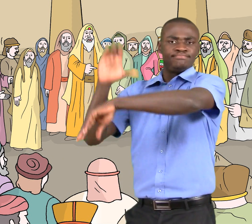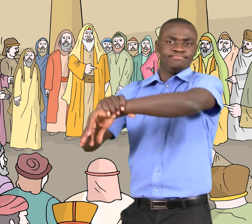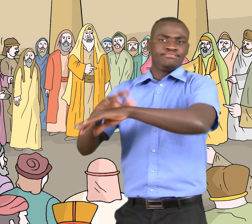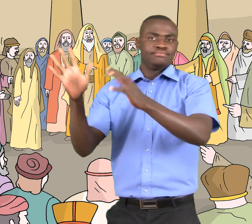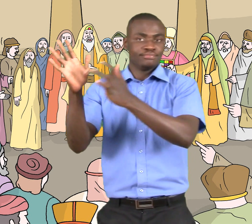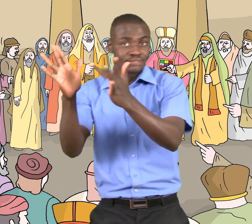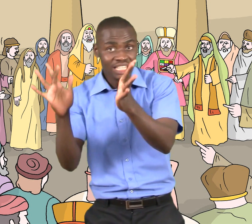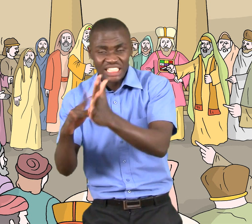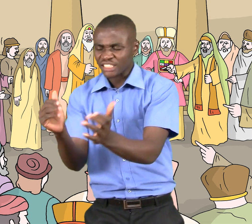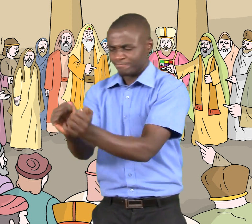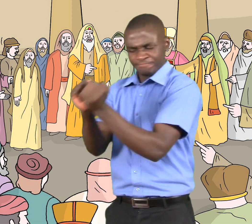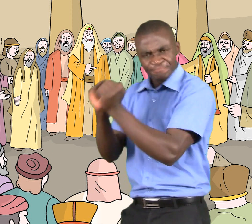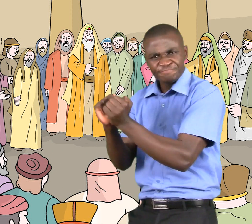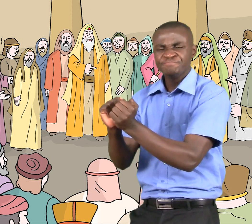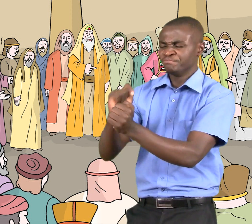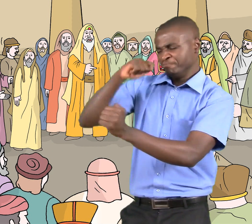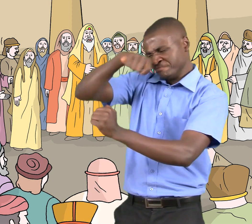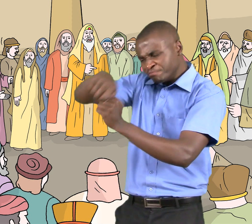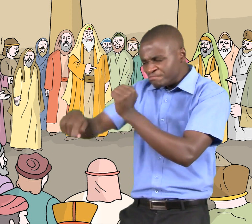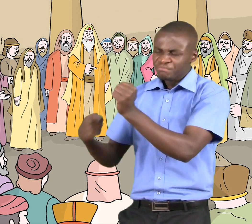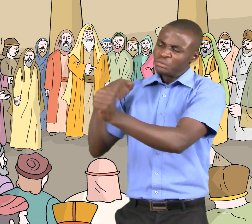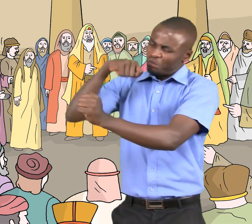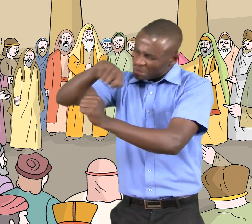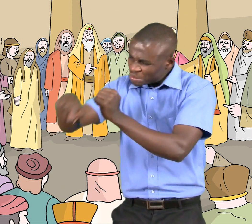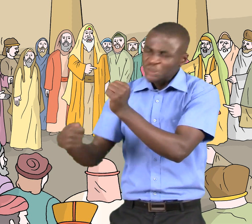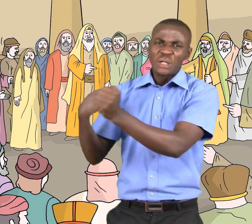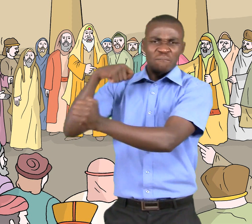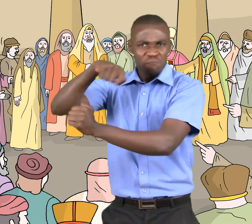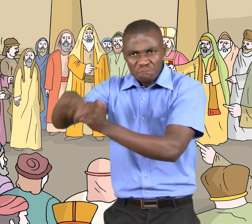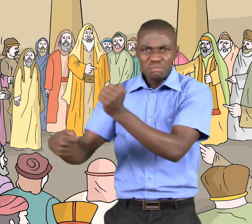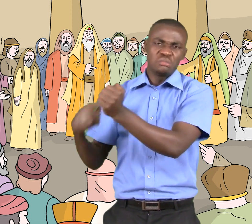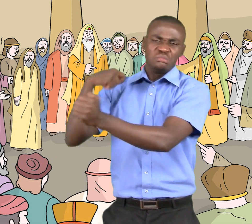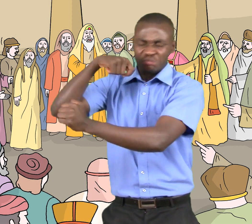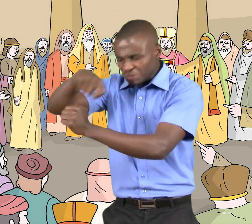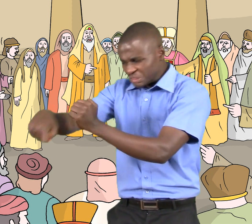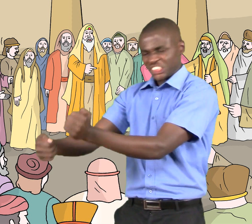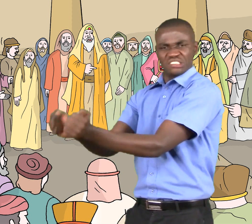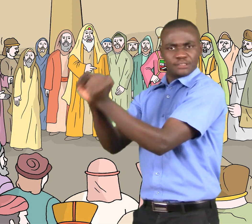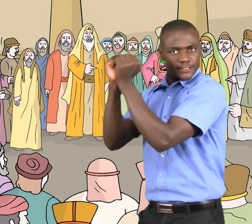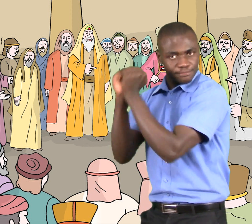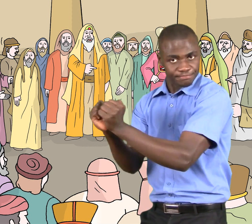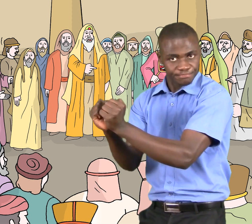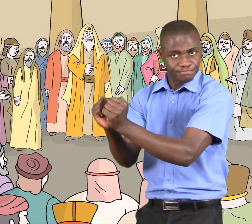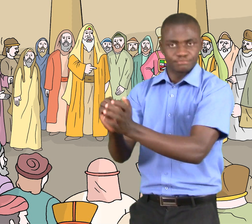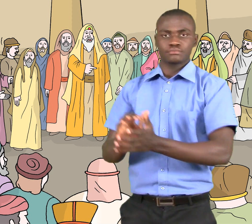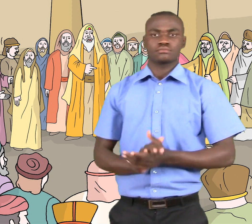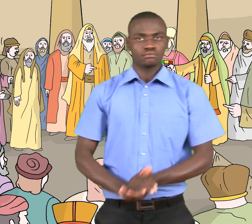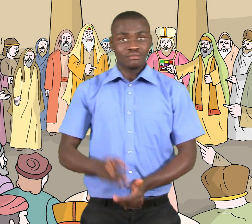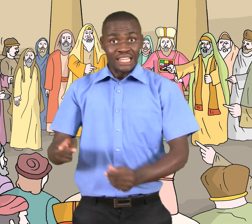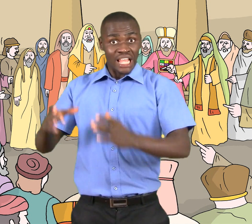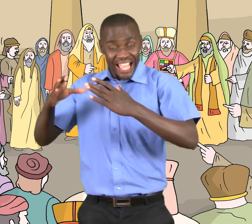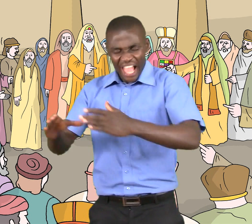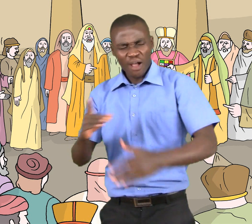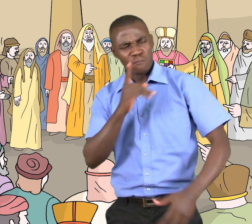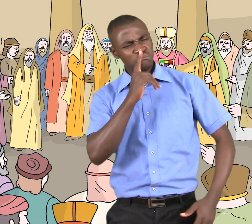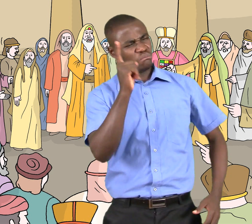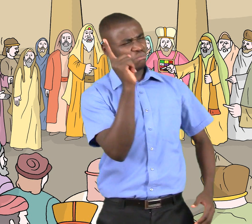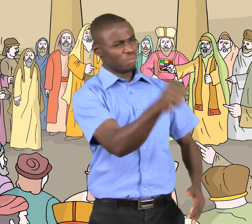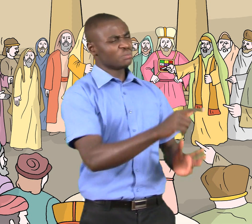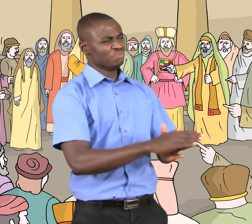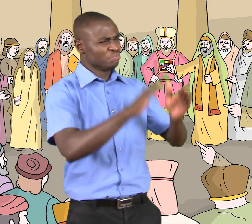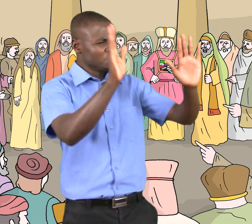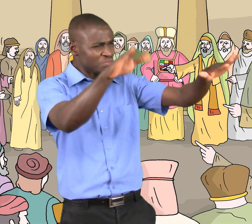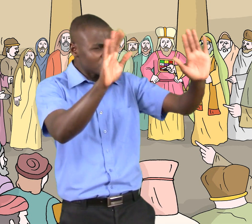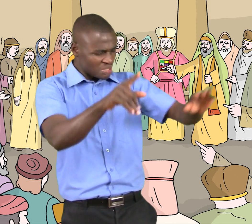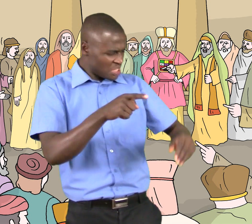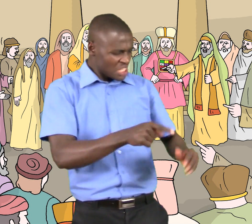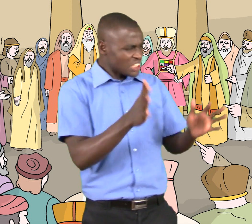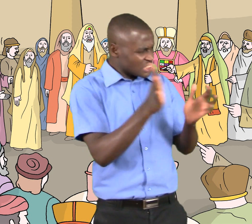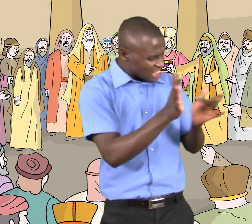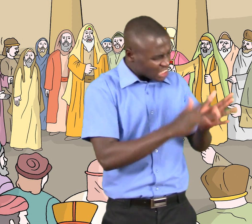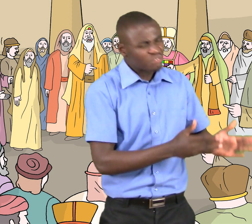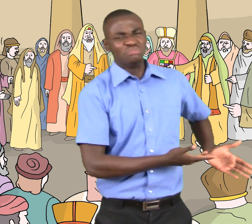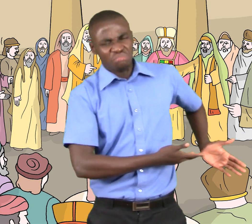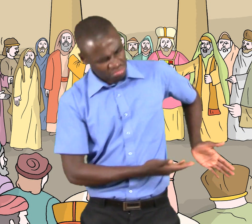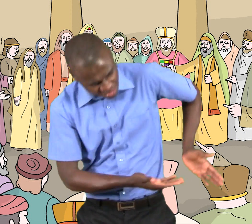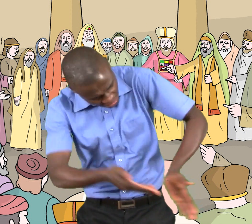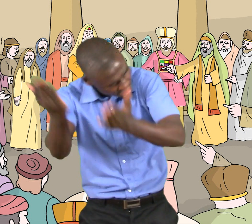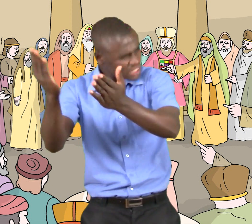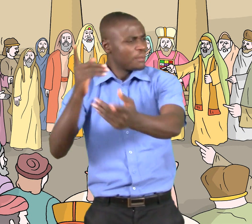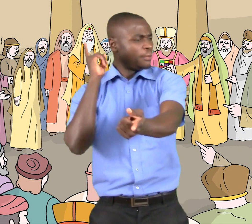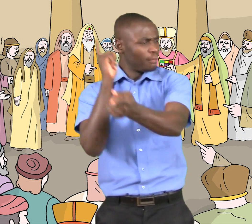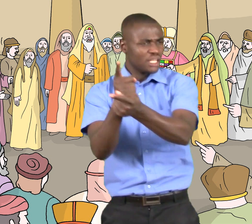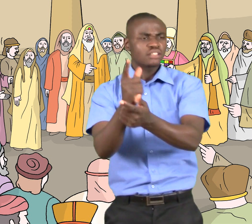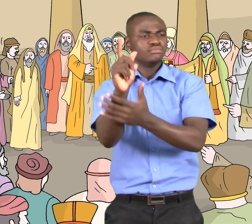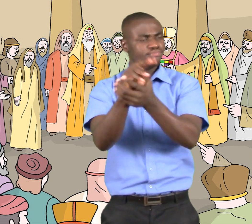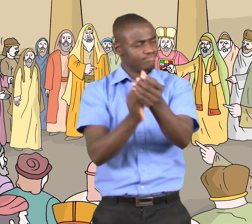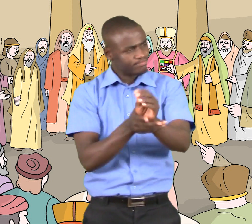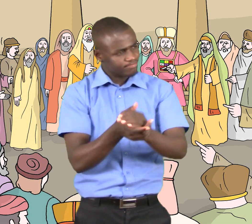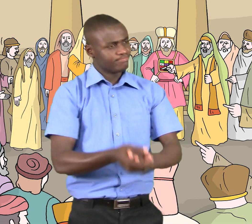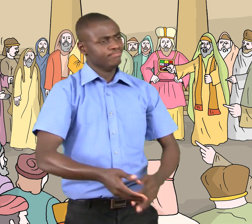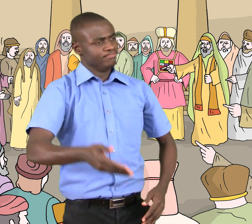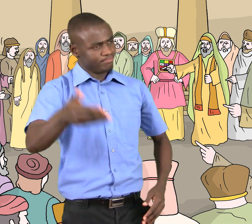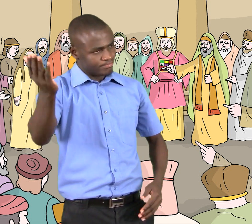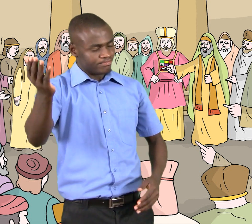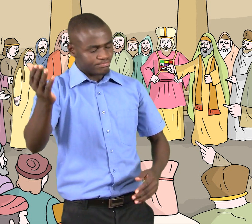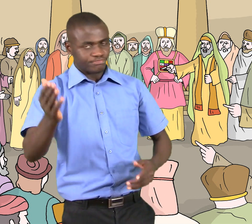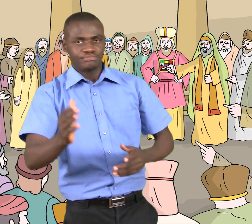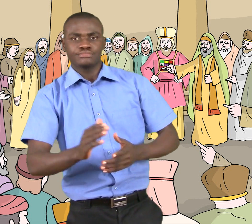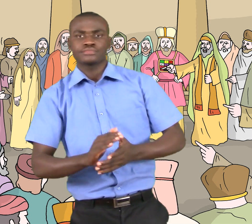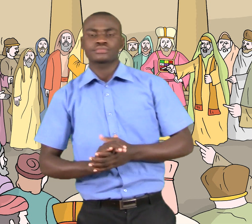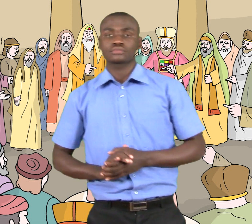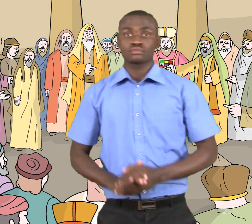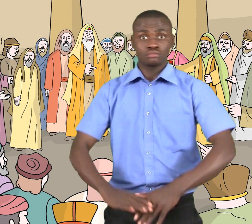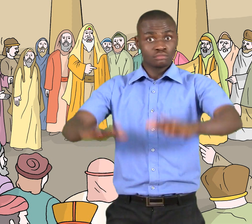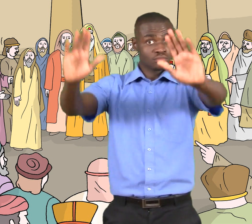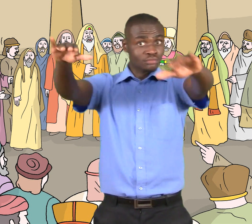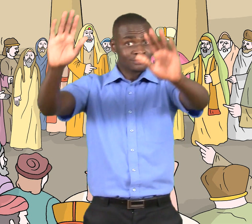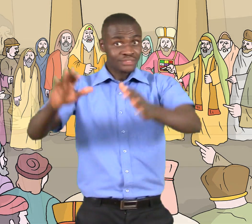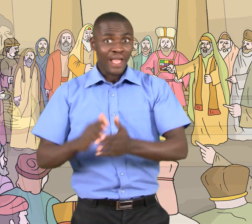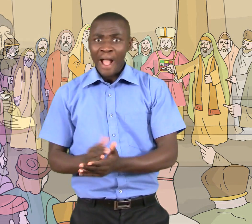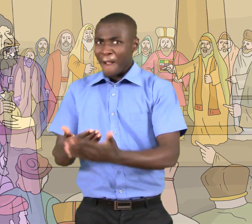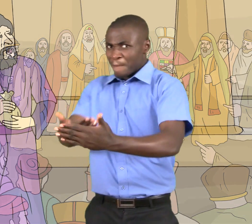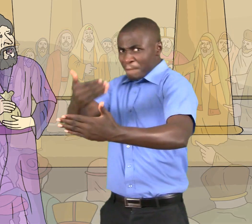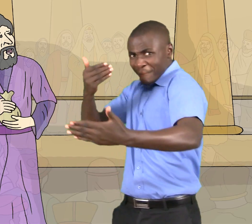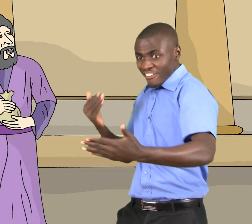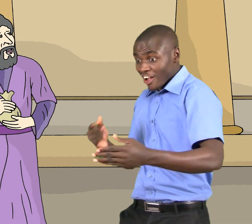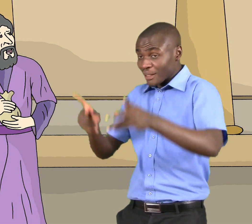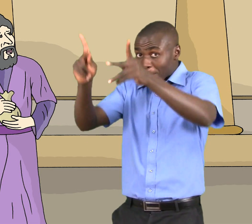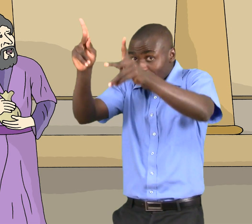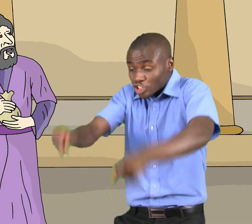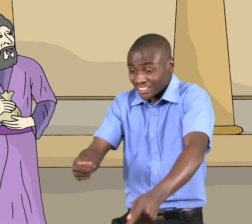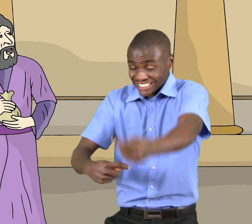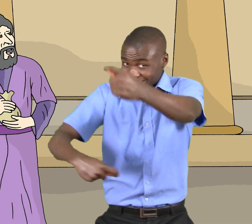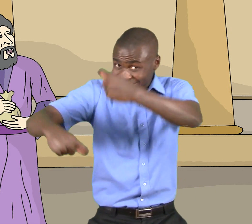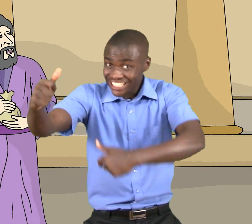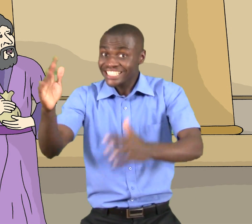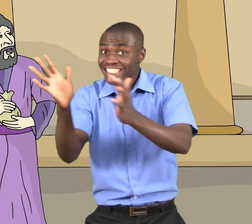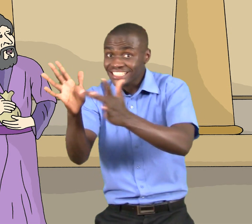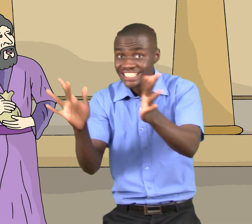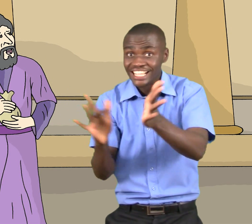They bound Him, led Him away, and handed Him over to Pilate the governor.